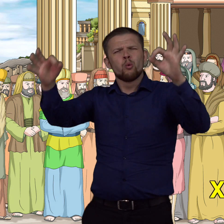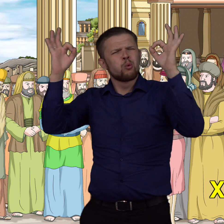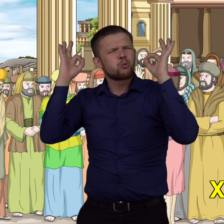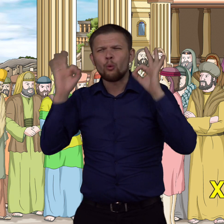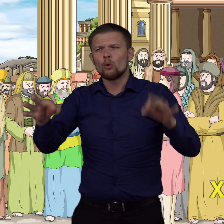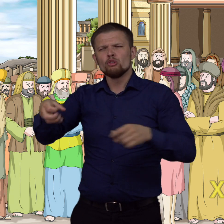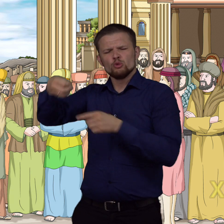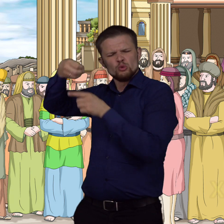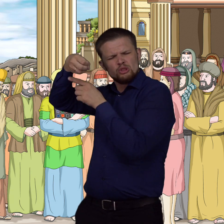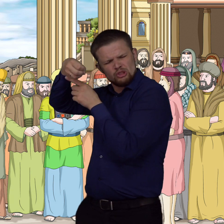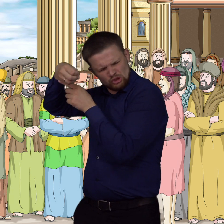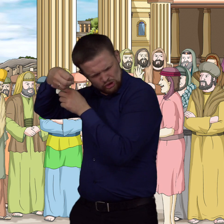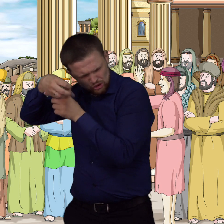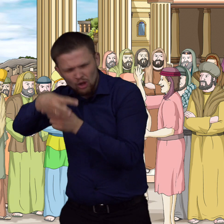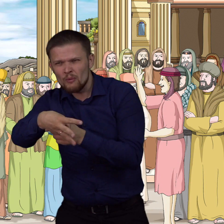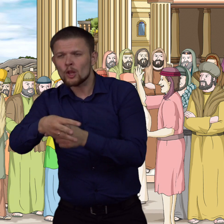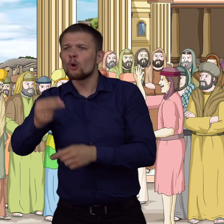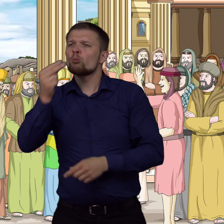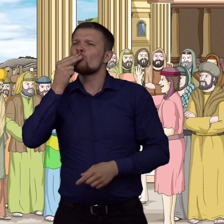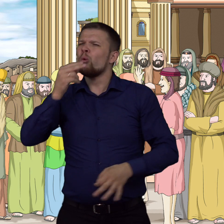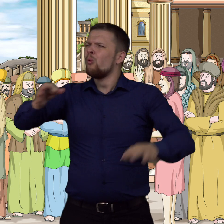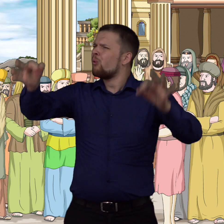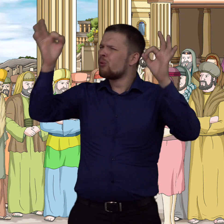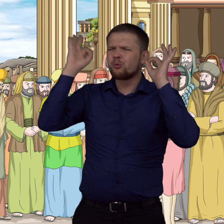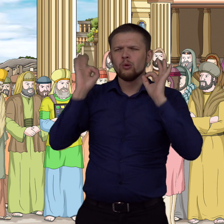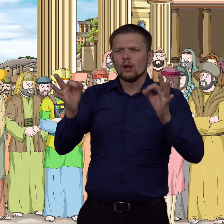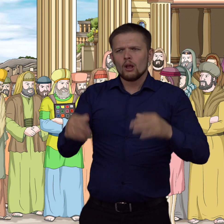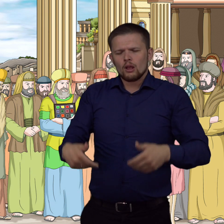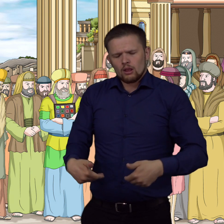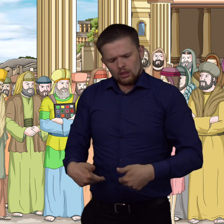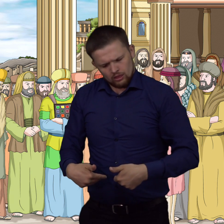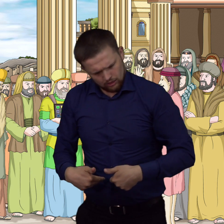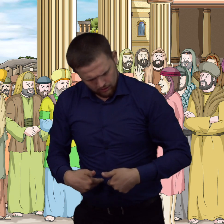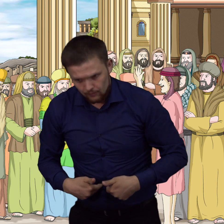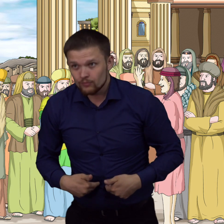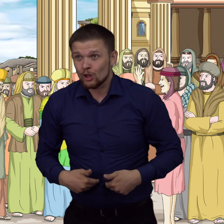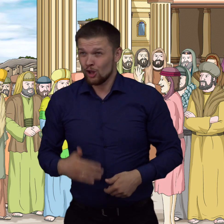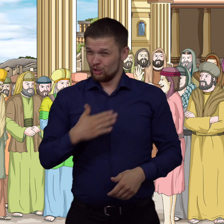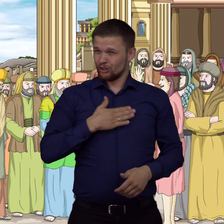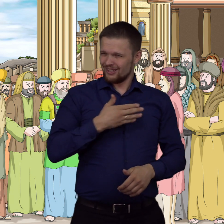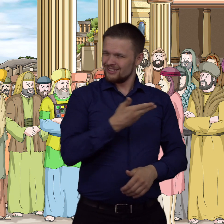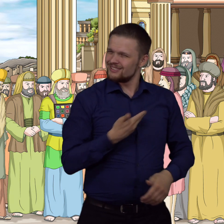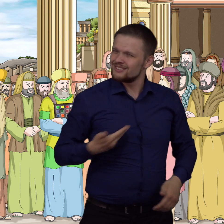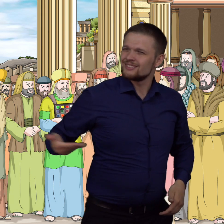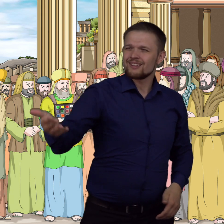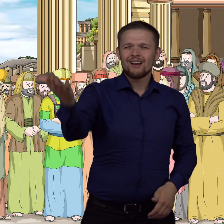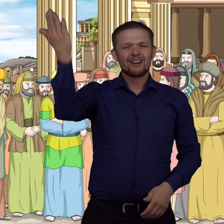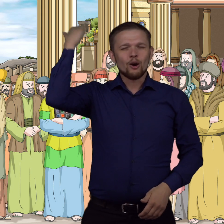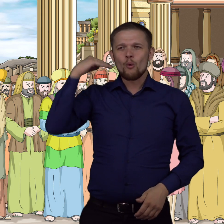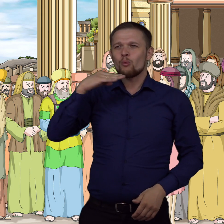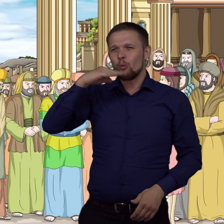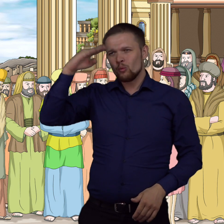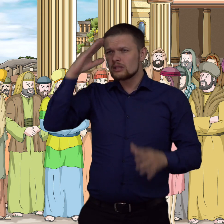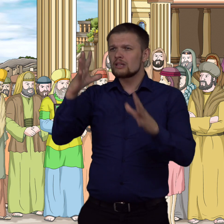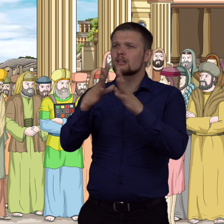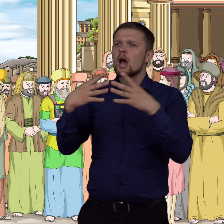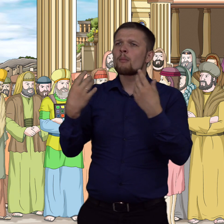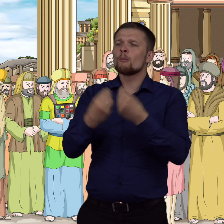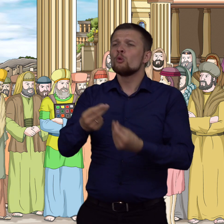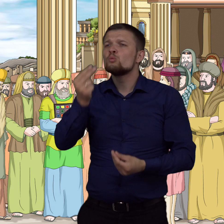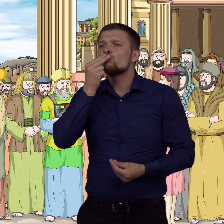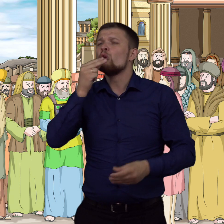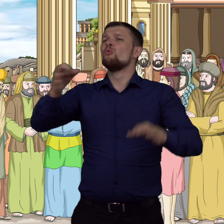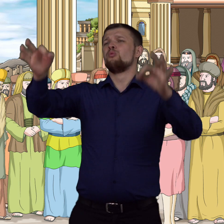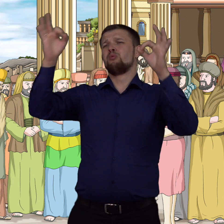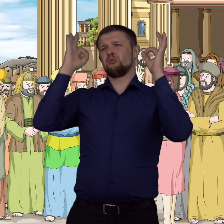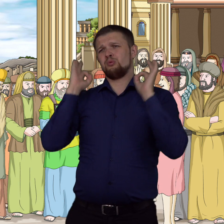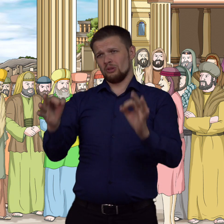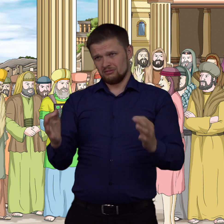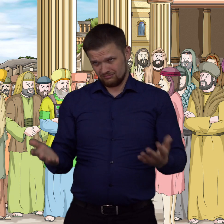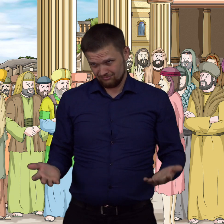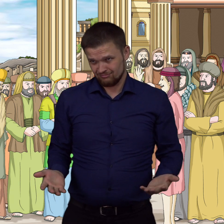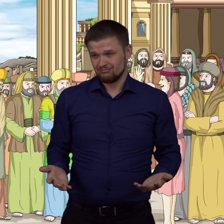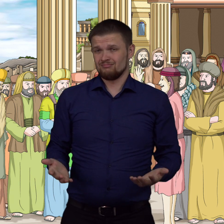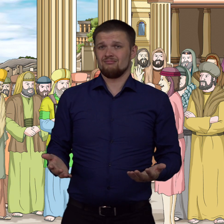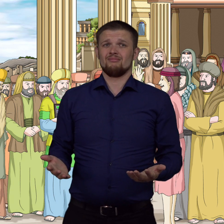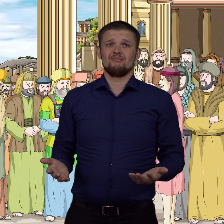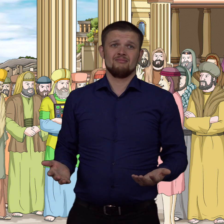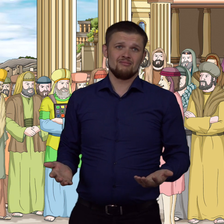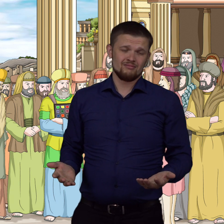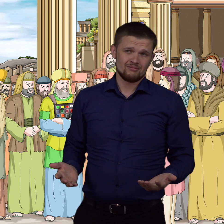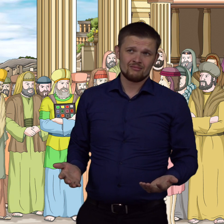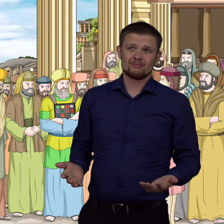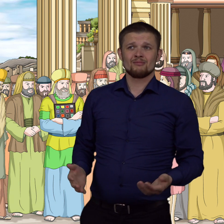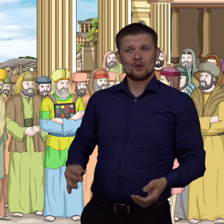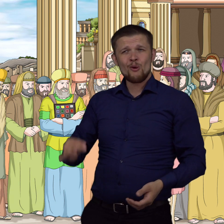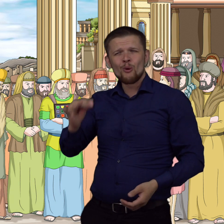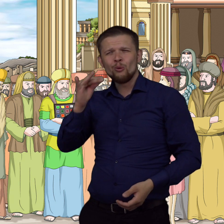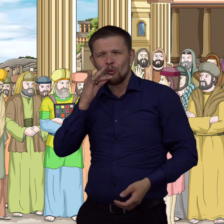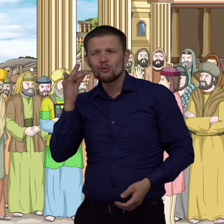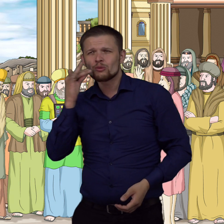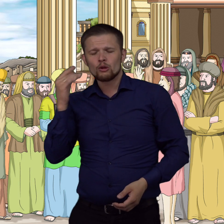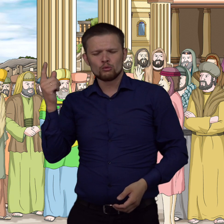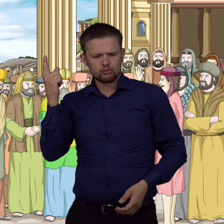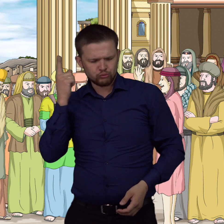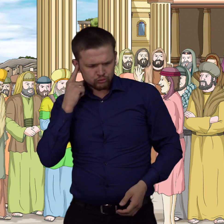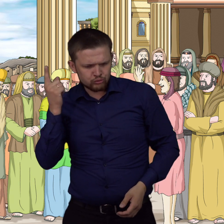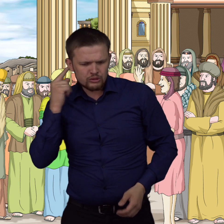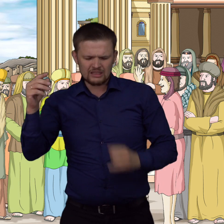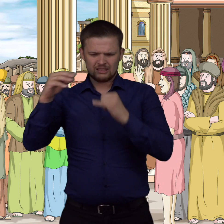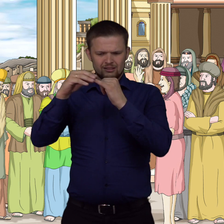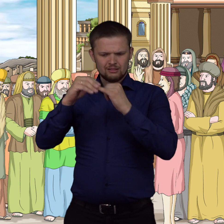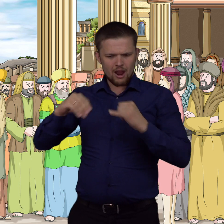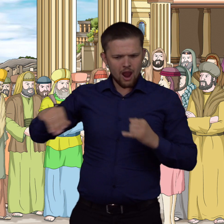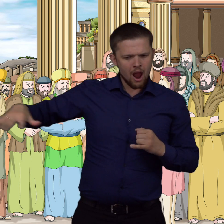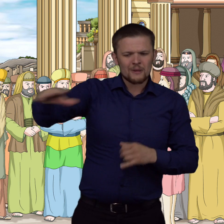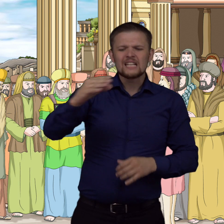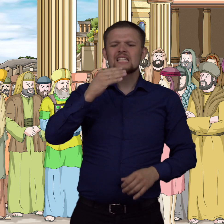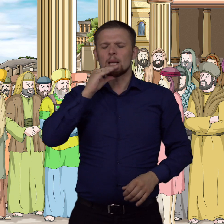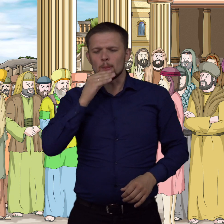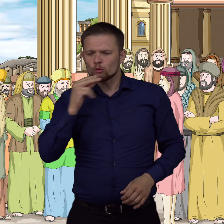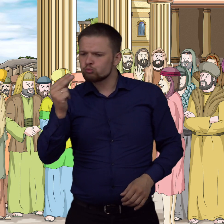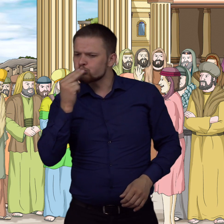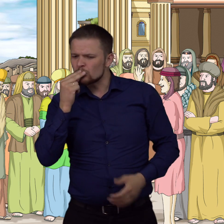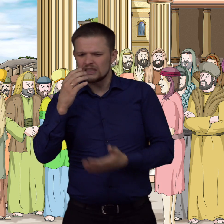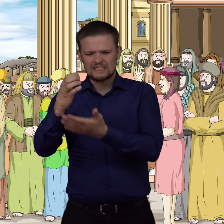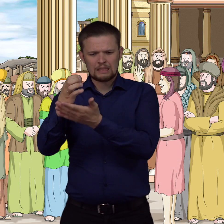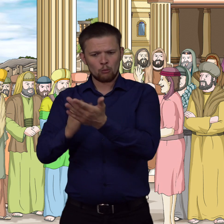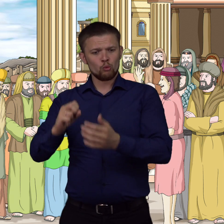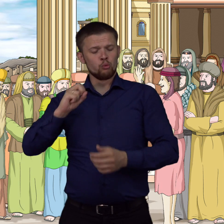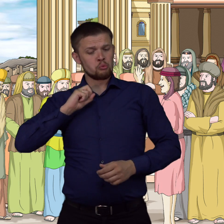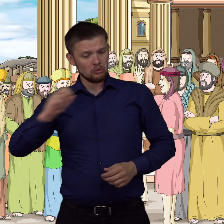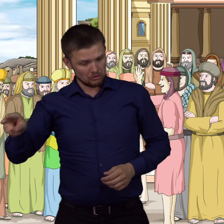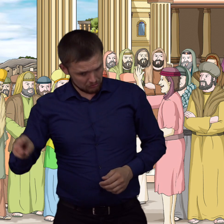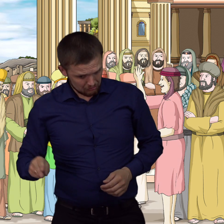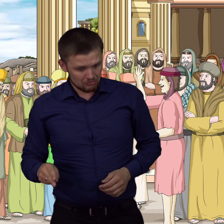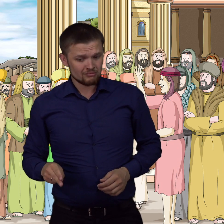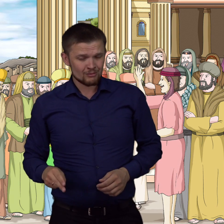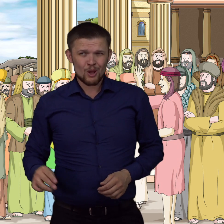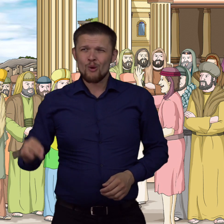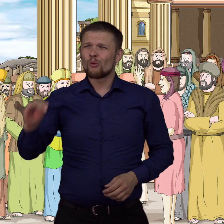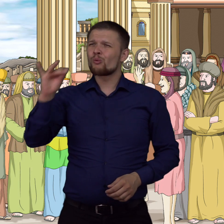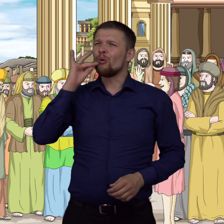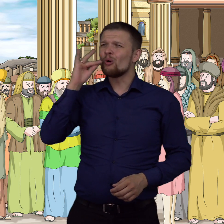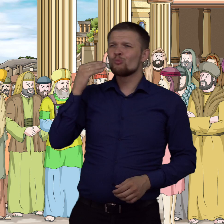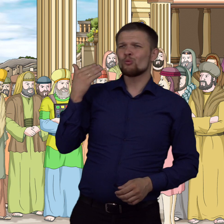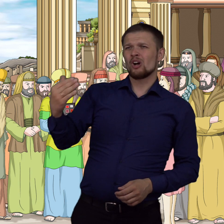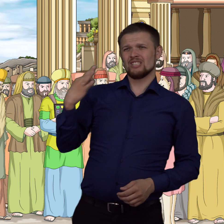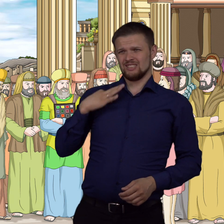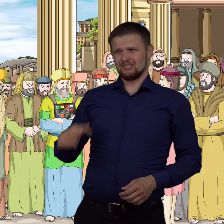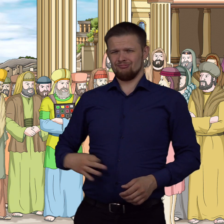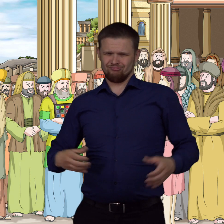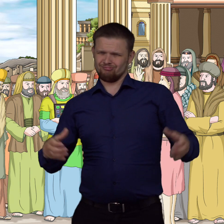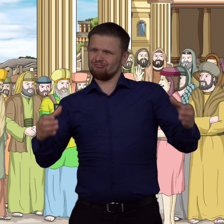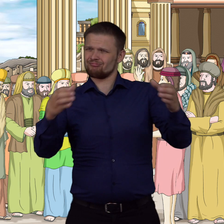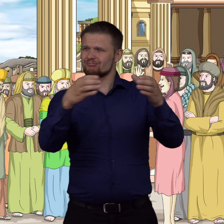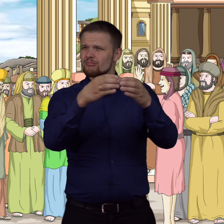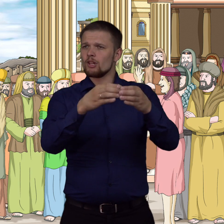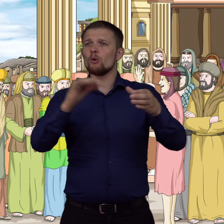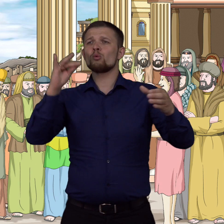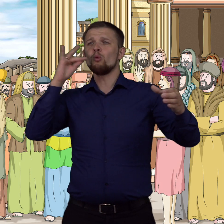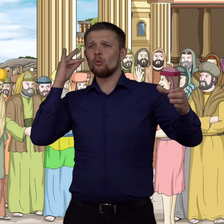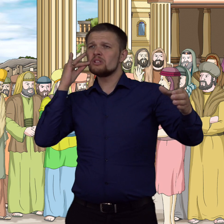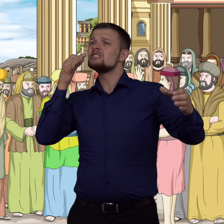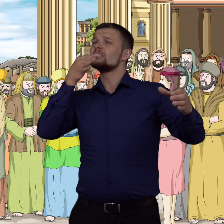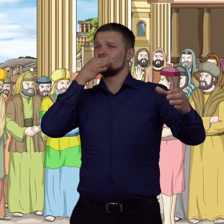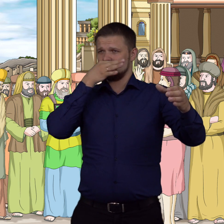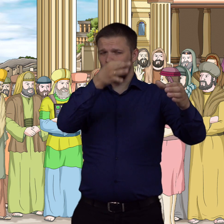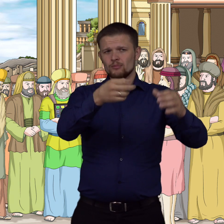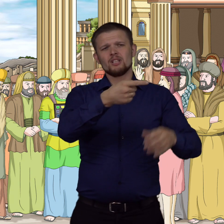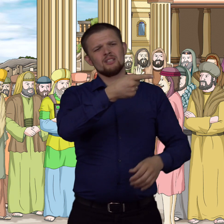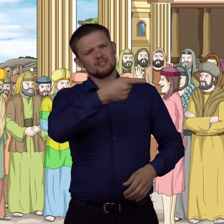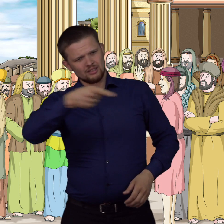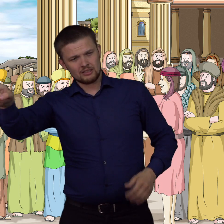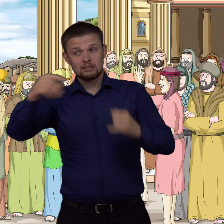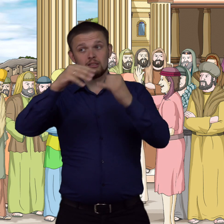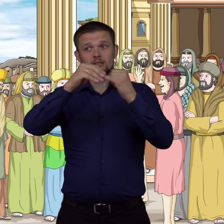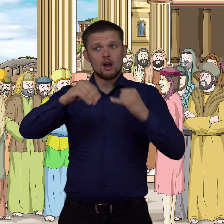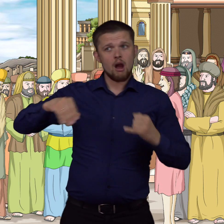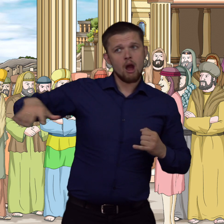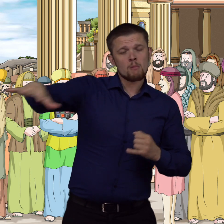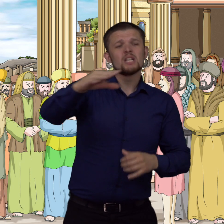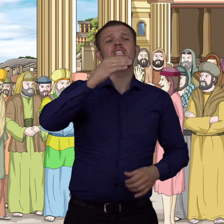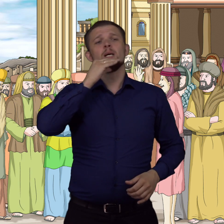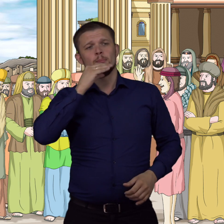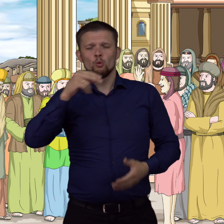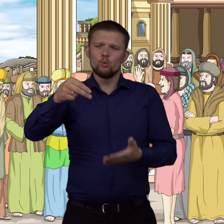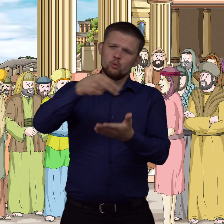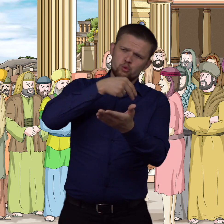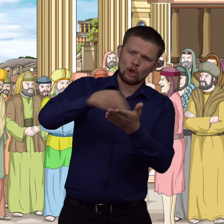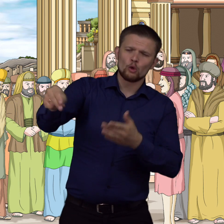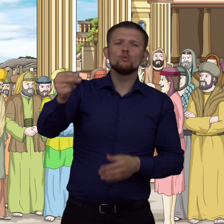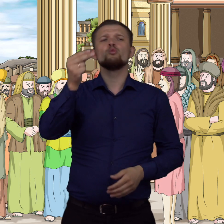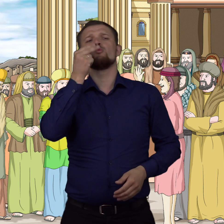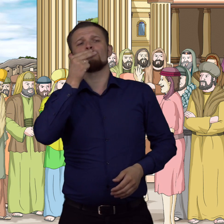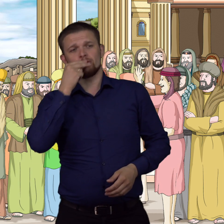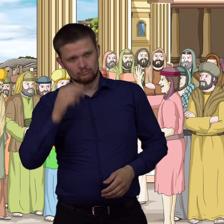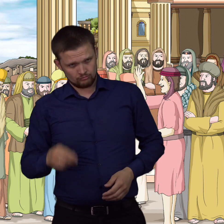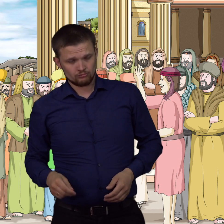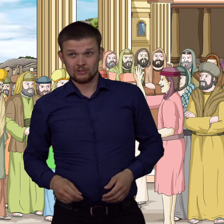Then famine and great suffering swept across Egypt and Canaan, and our fathers could not find food.